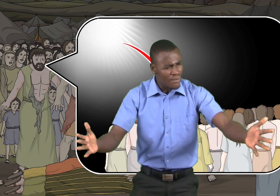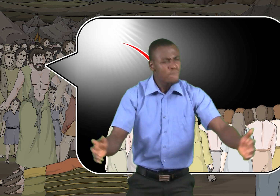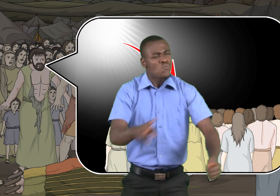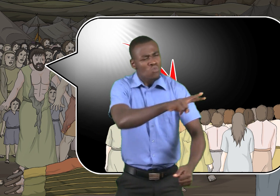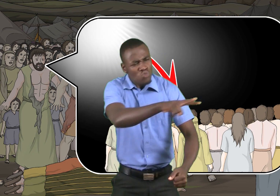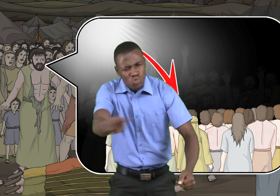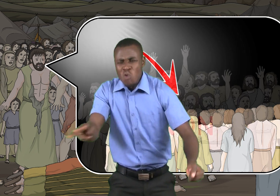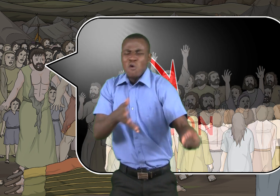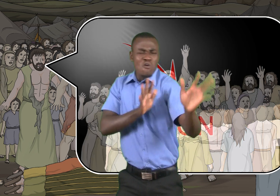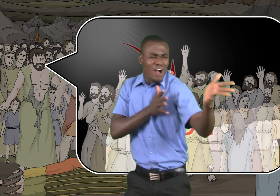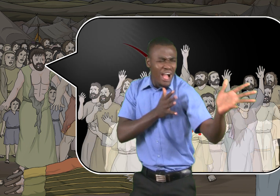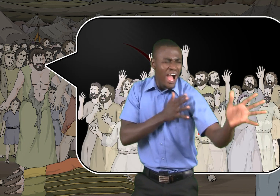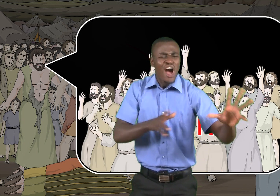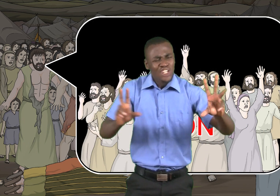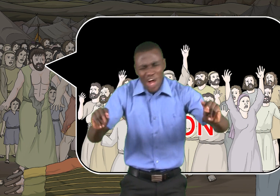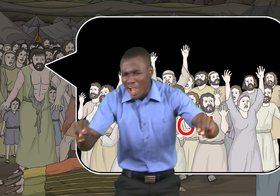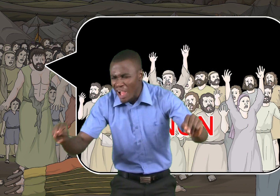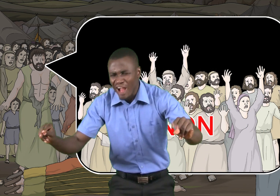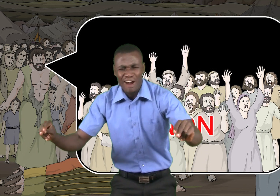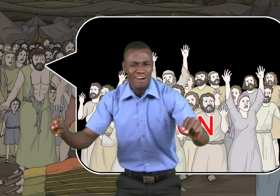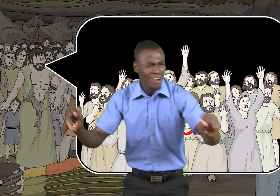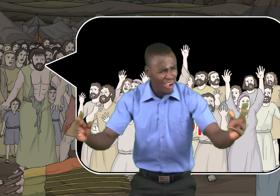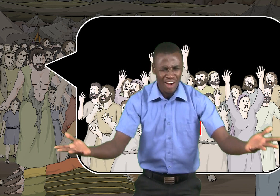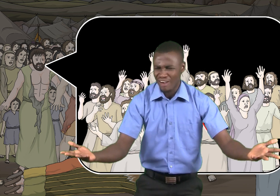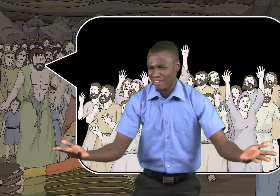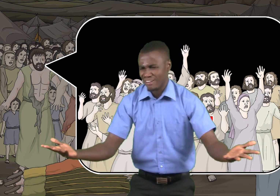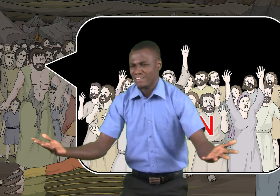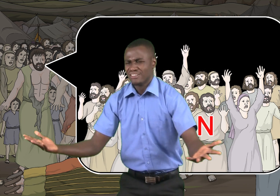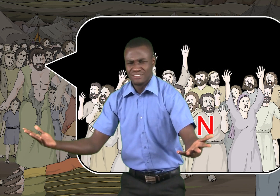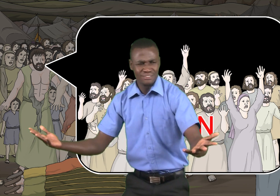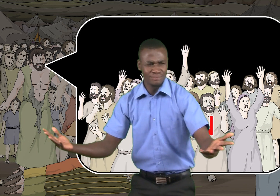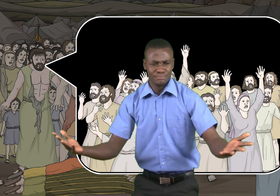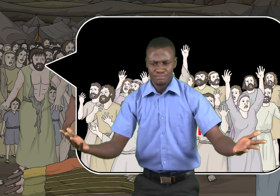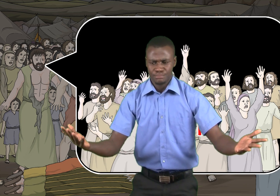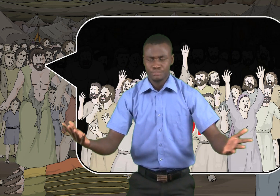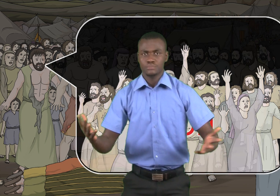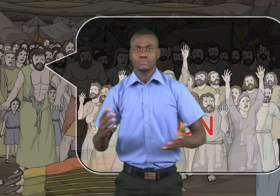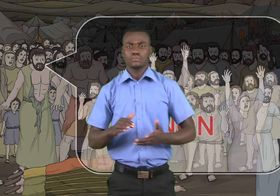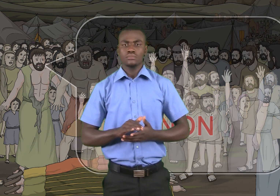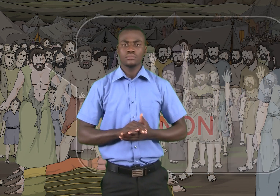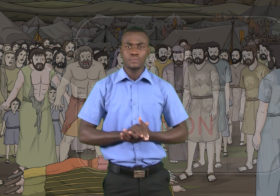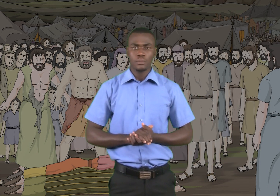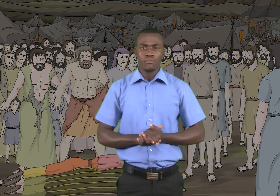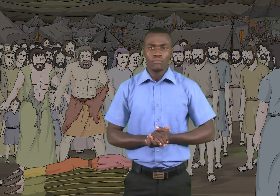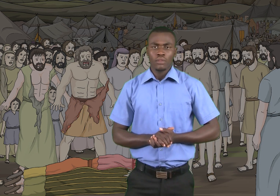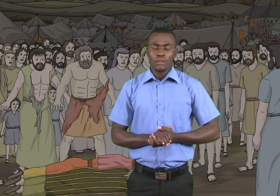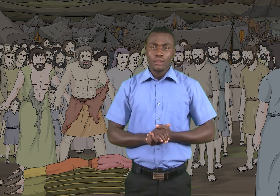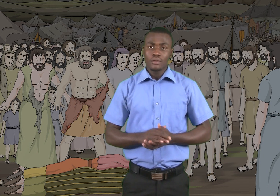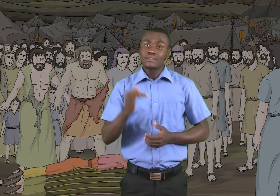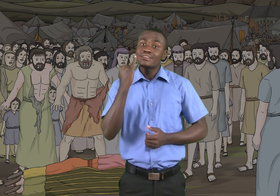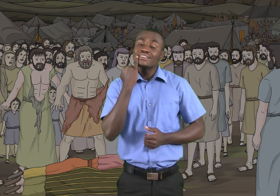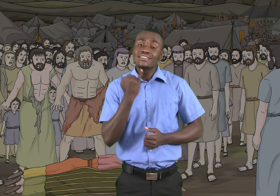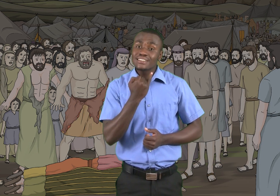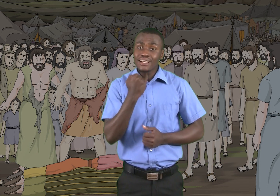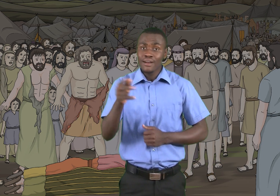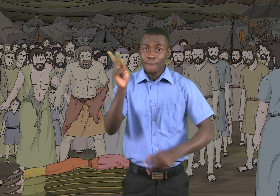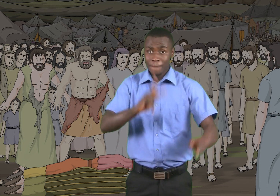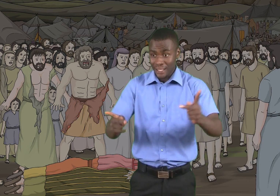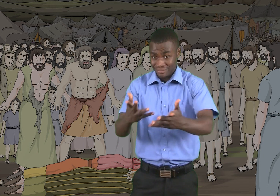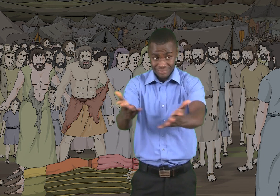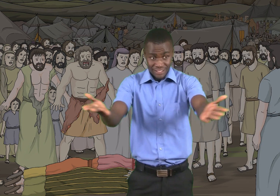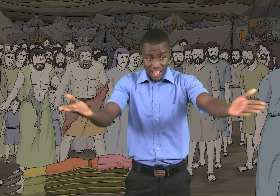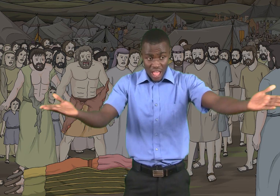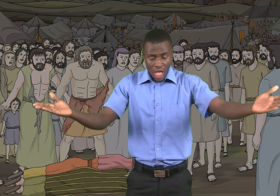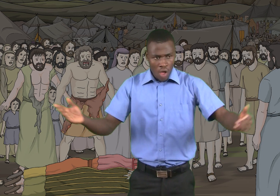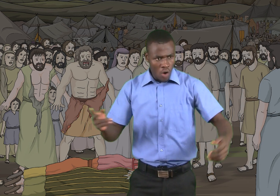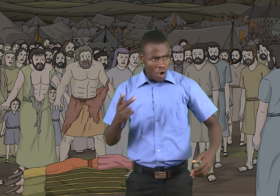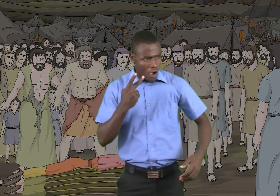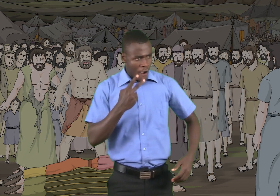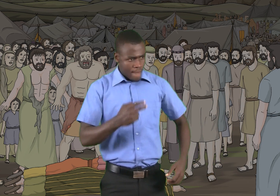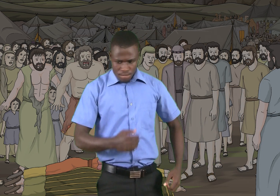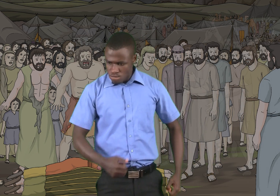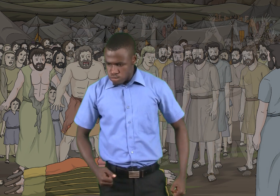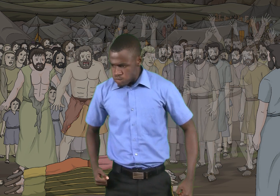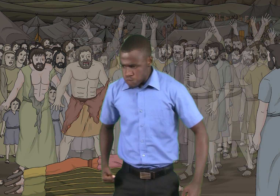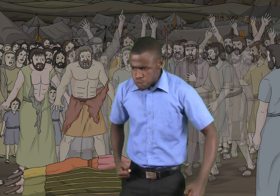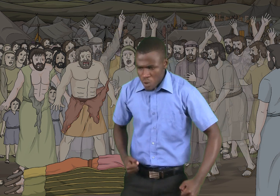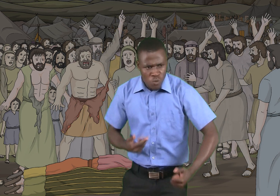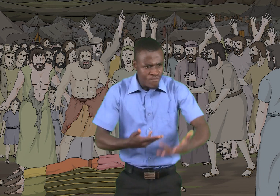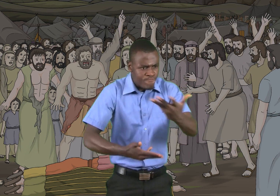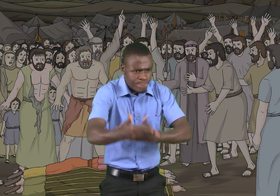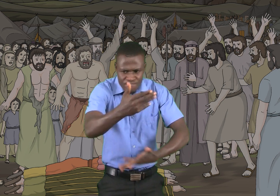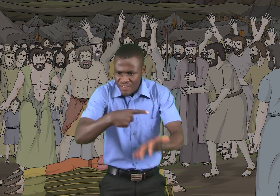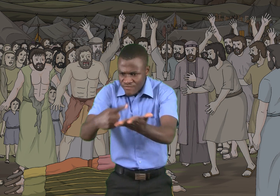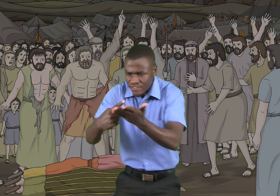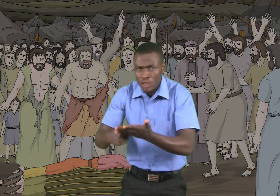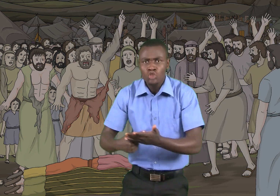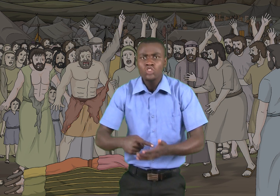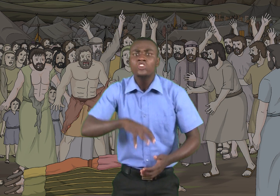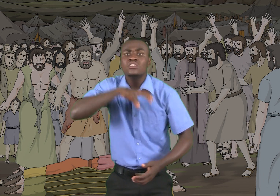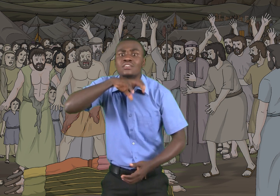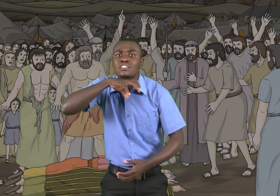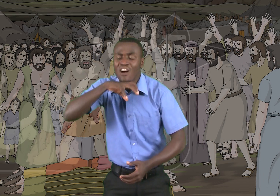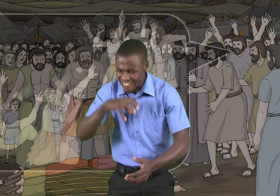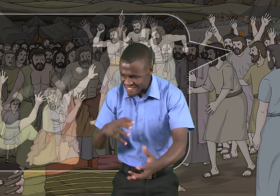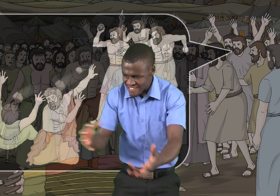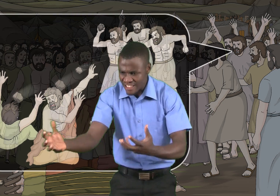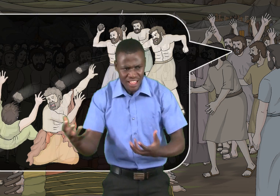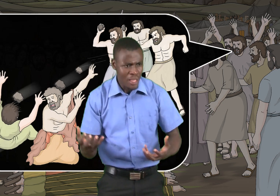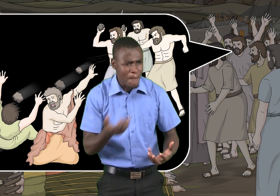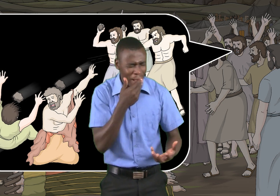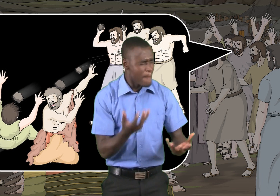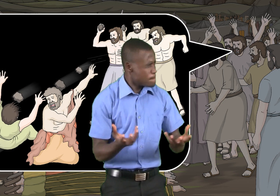Do not be afraid of them!”